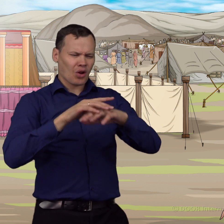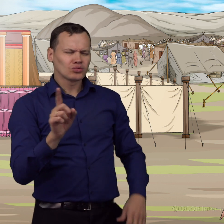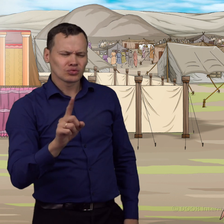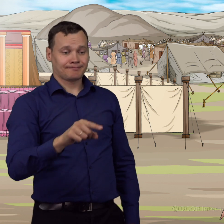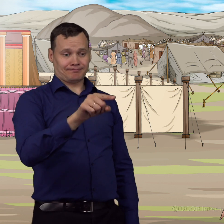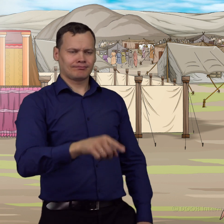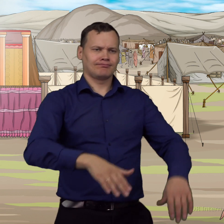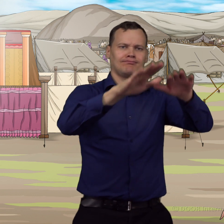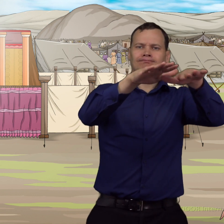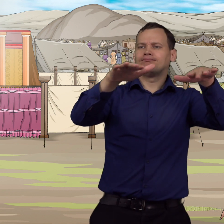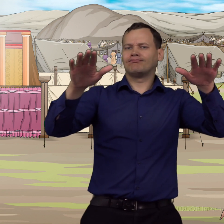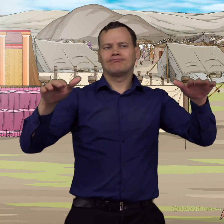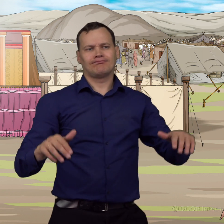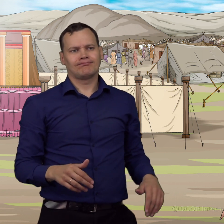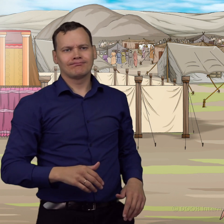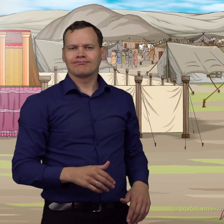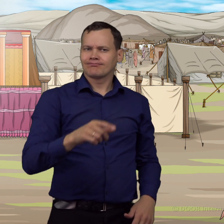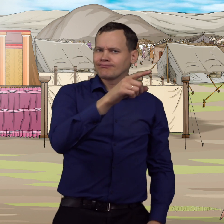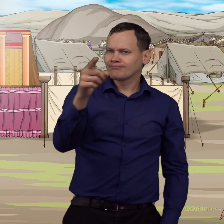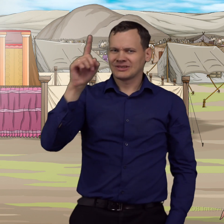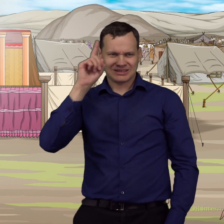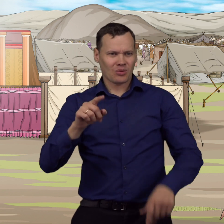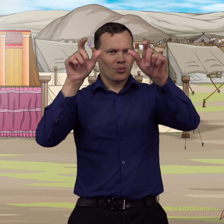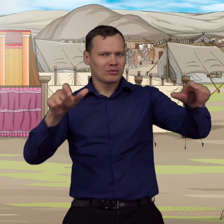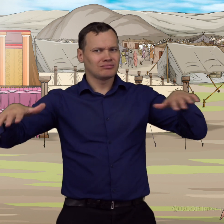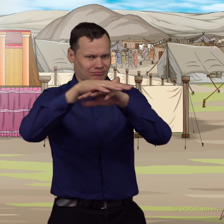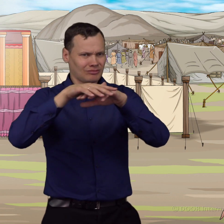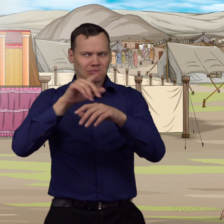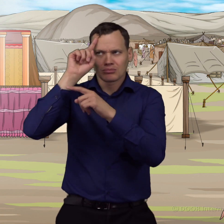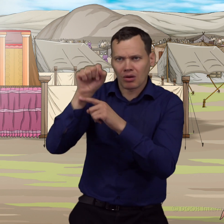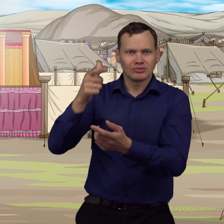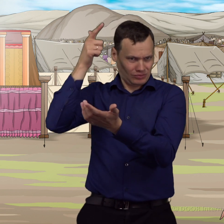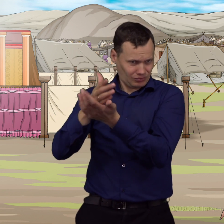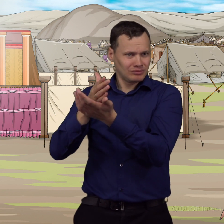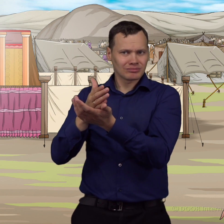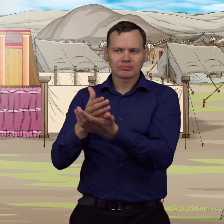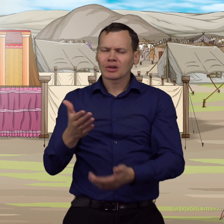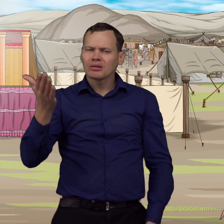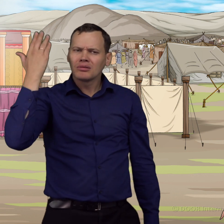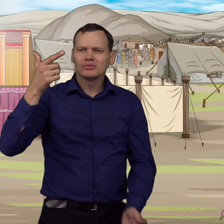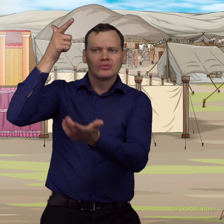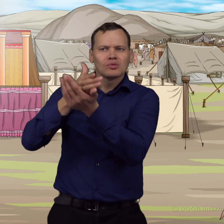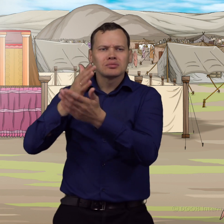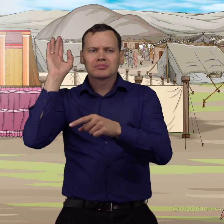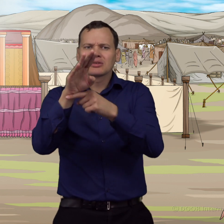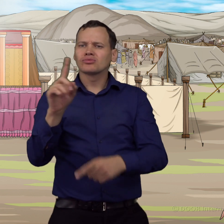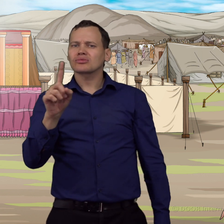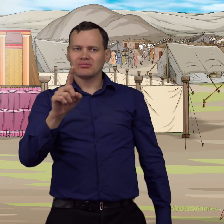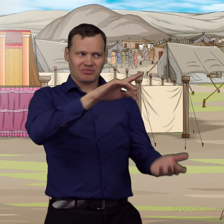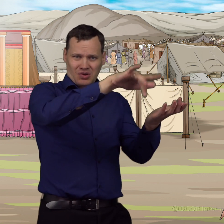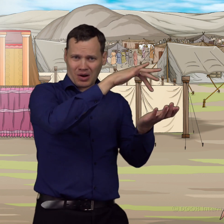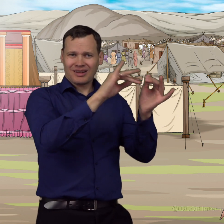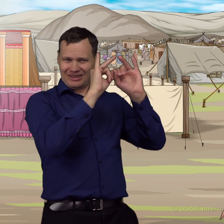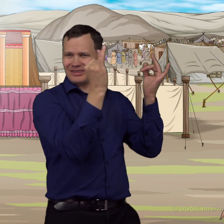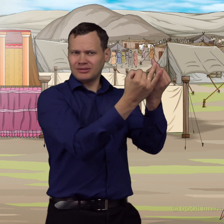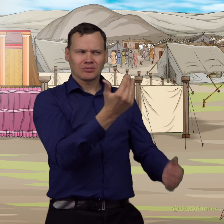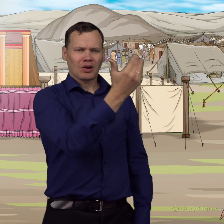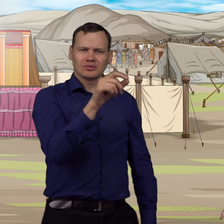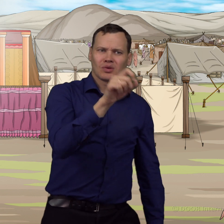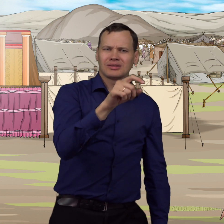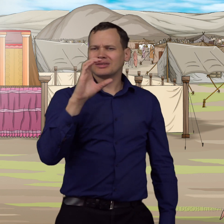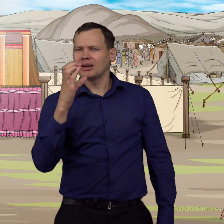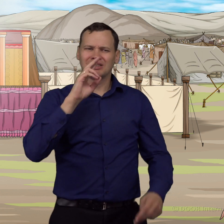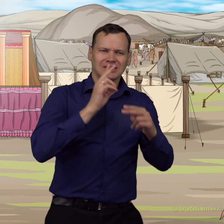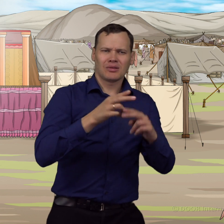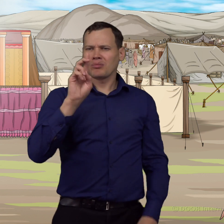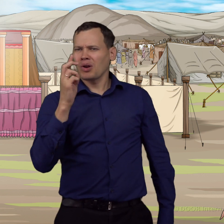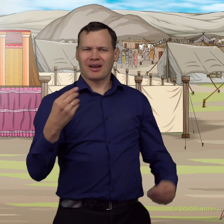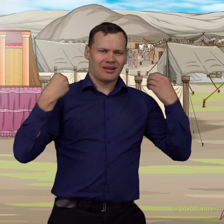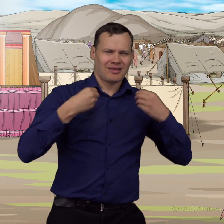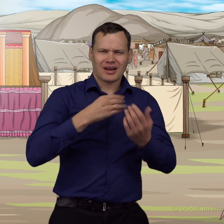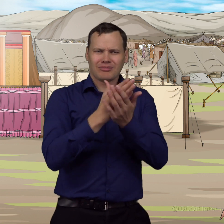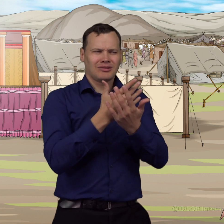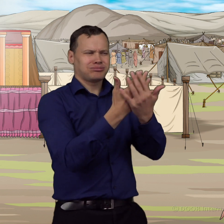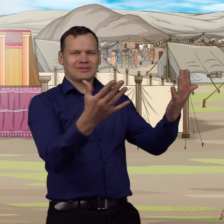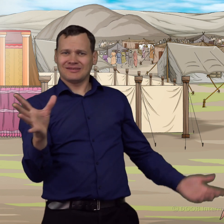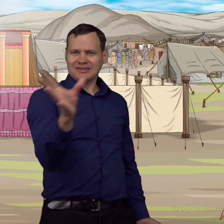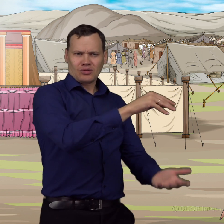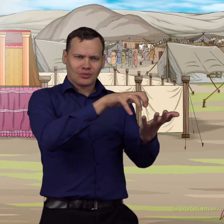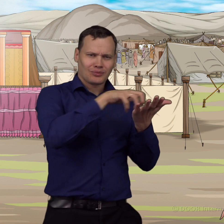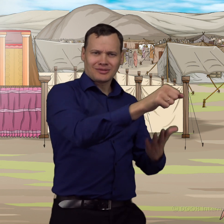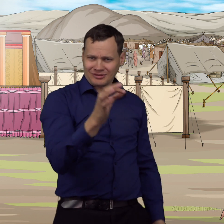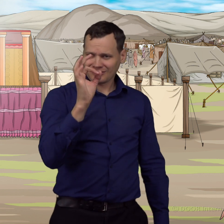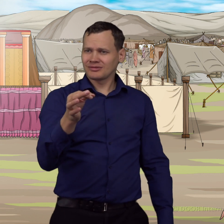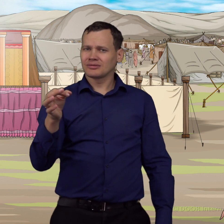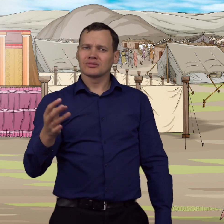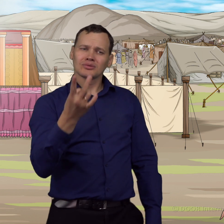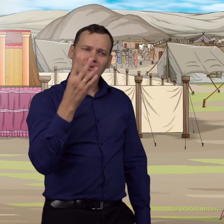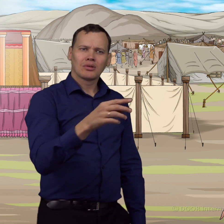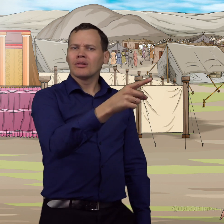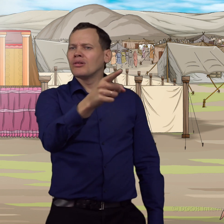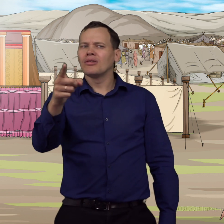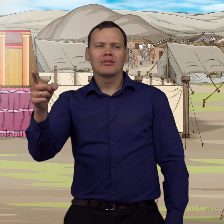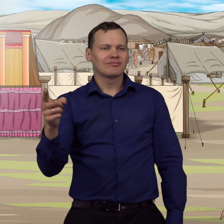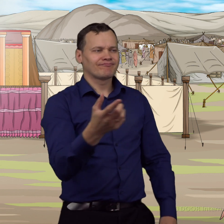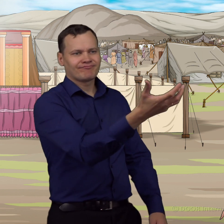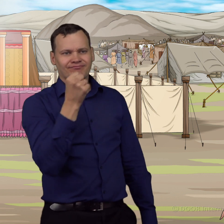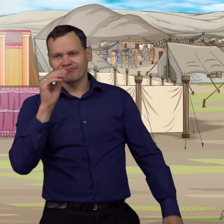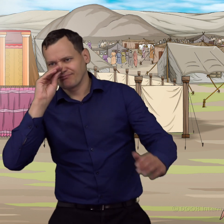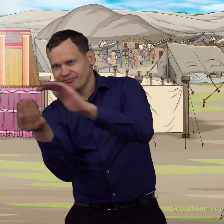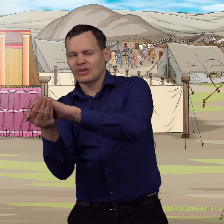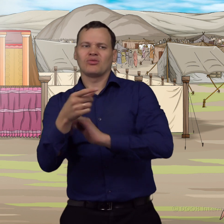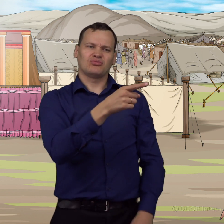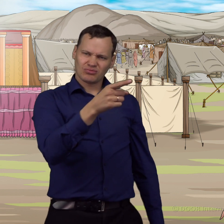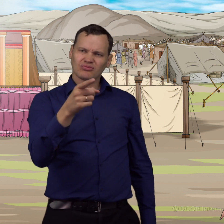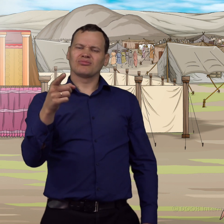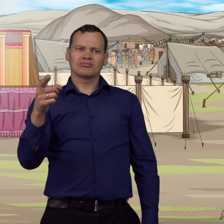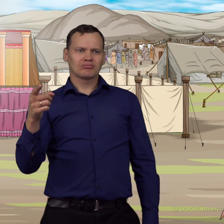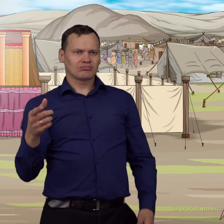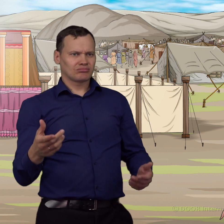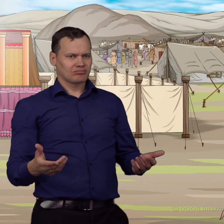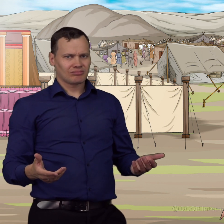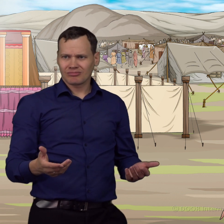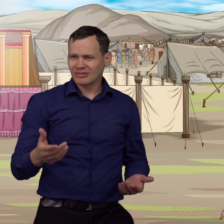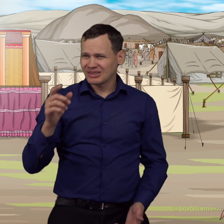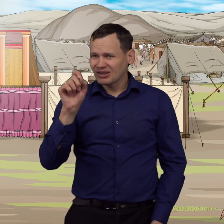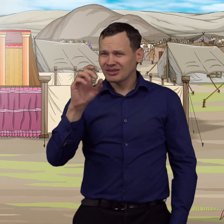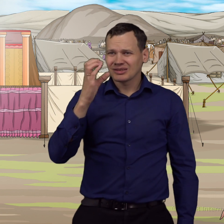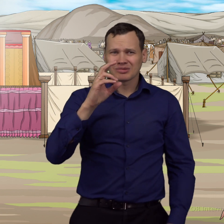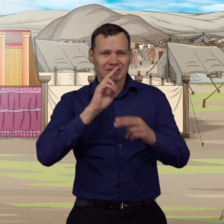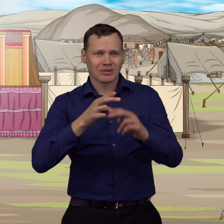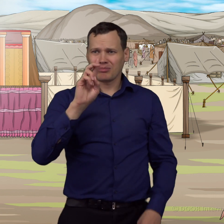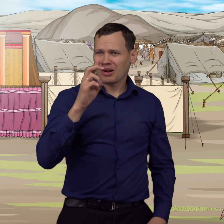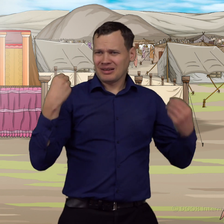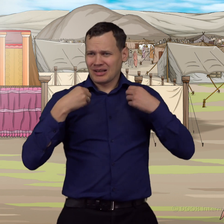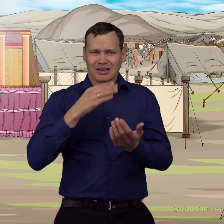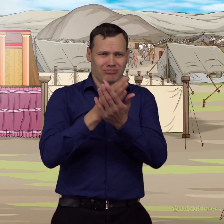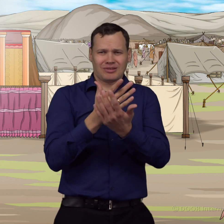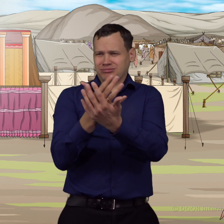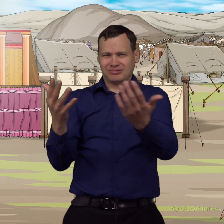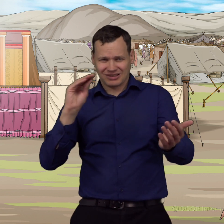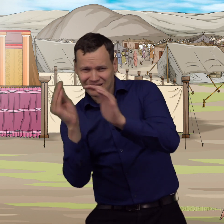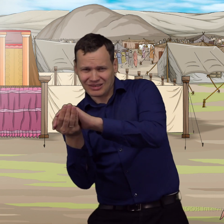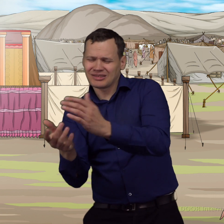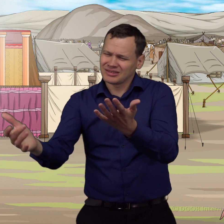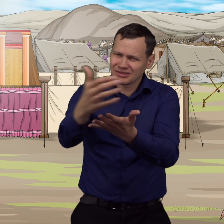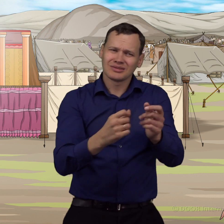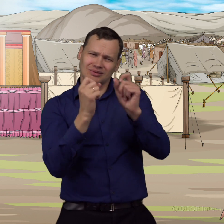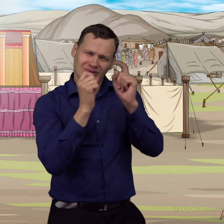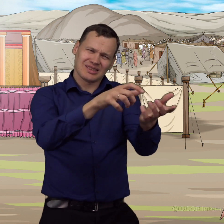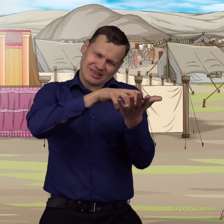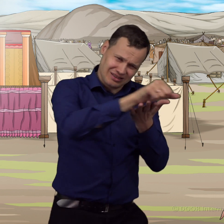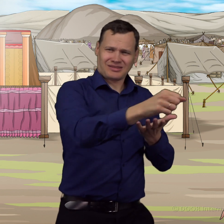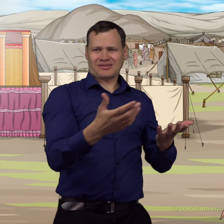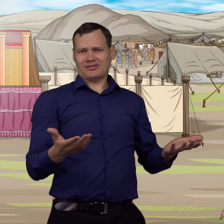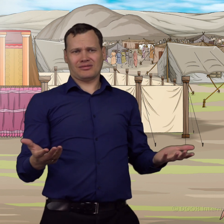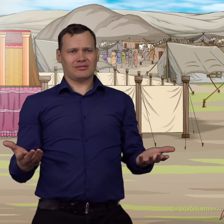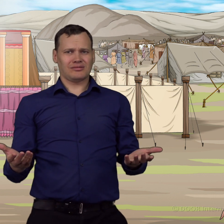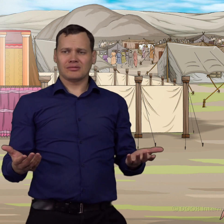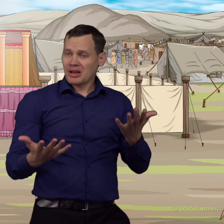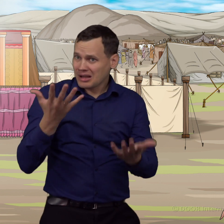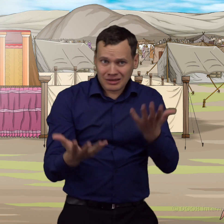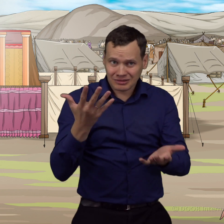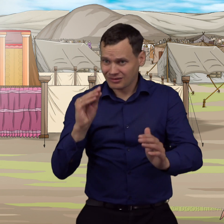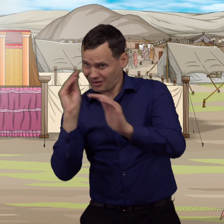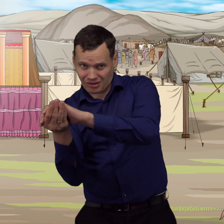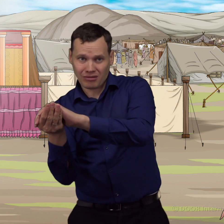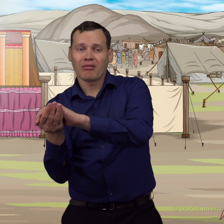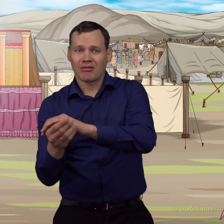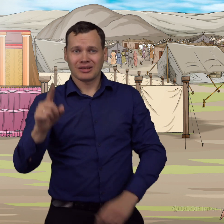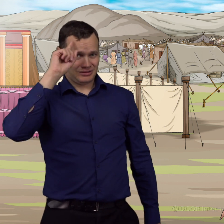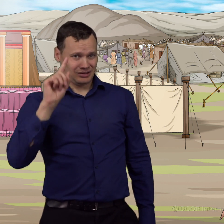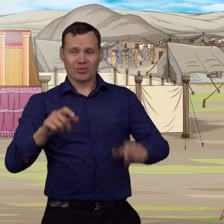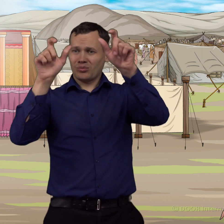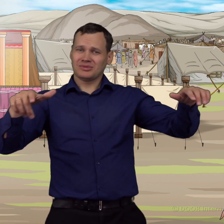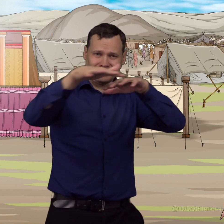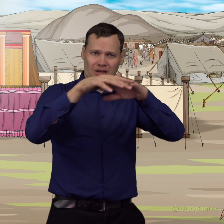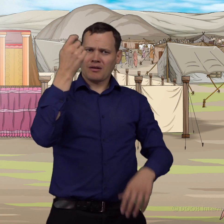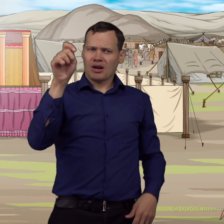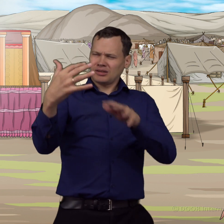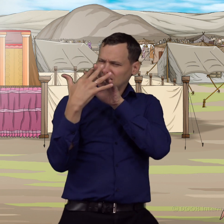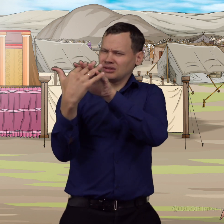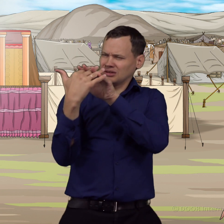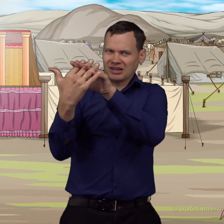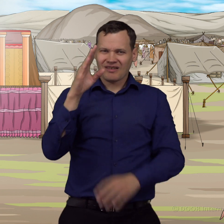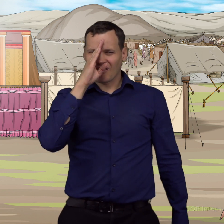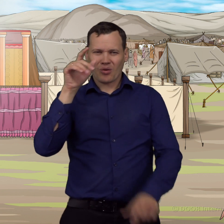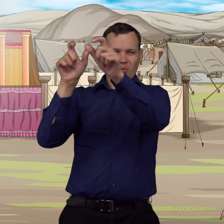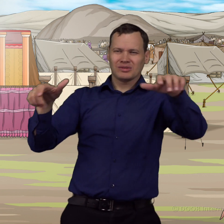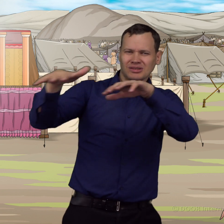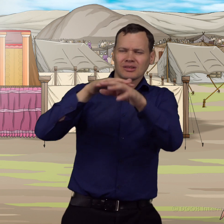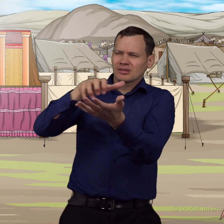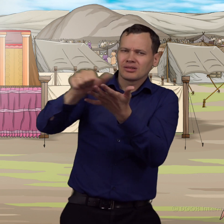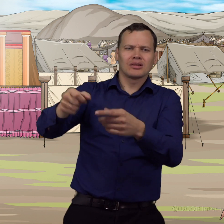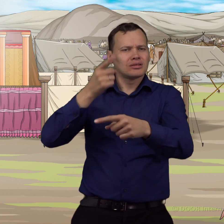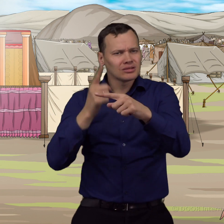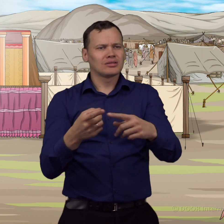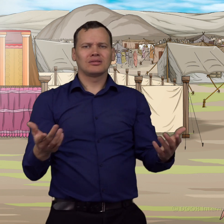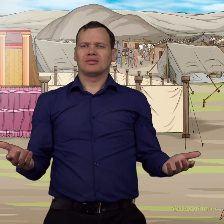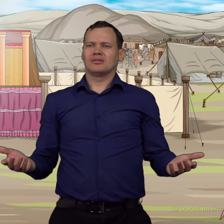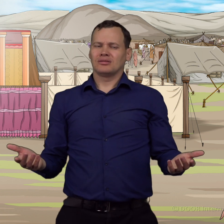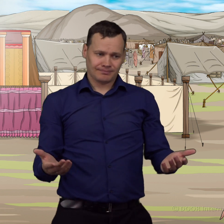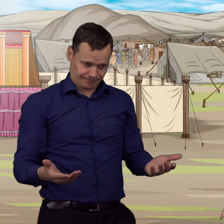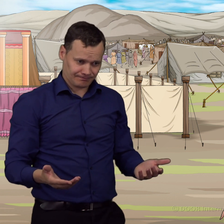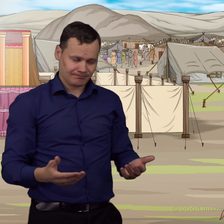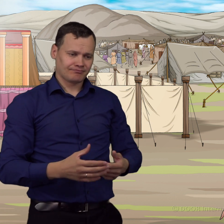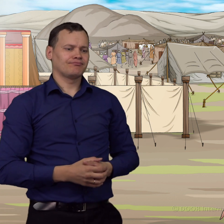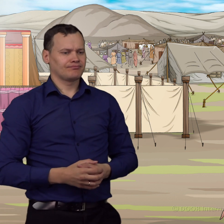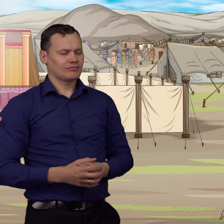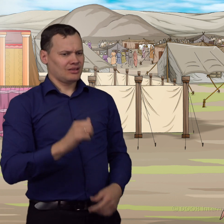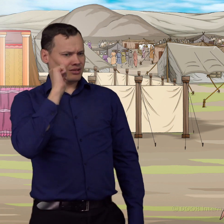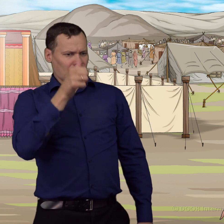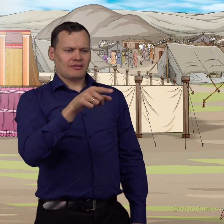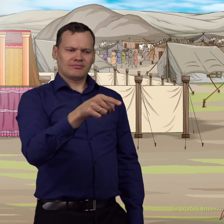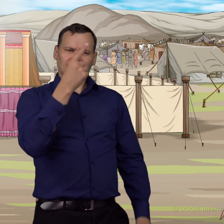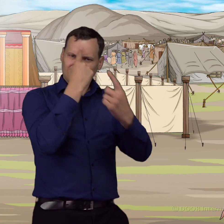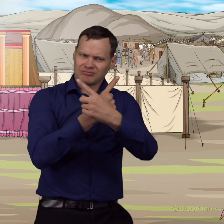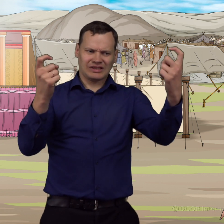Get up and consecrate the people, saying, ‘Consecrate yourselves for tomorrow, for this is what the LORD, the God of Israel, says: Among you, O Israel, there are things devoted to destruction. You cannot stand against your enemies until you remove them.